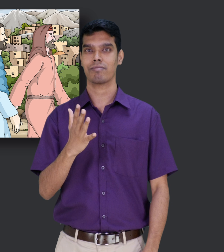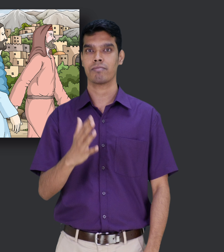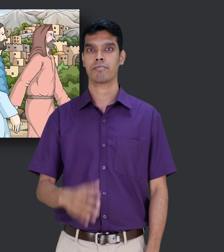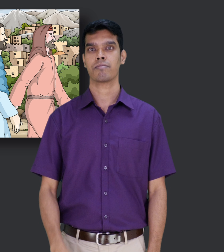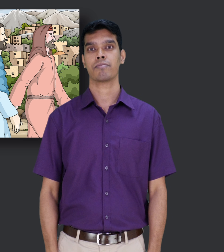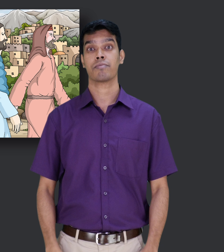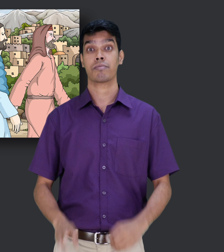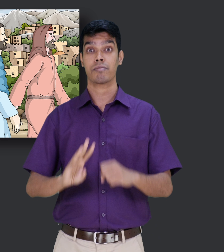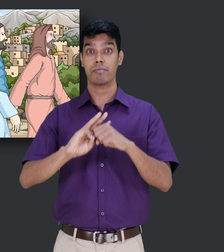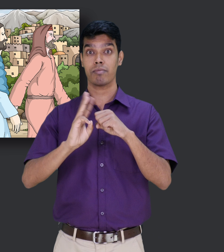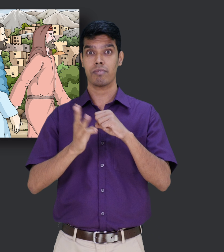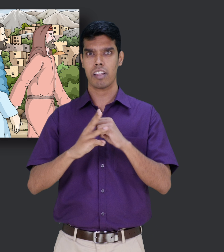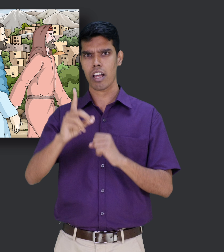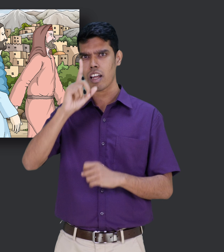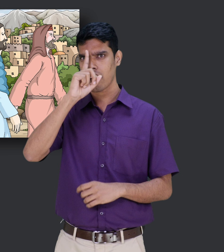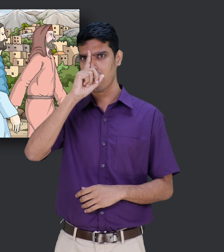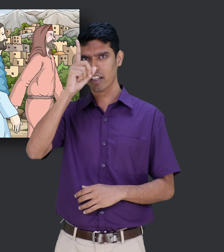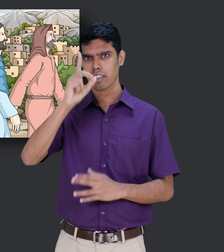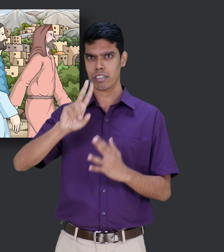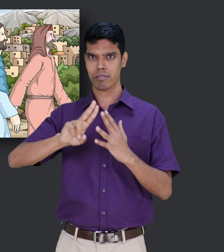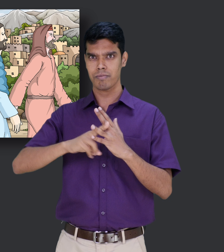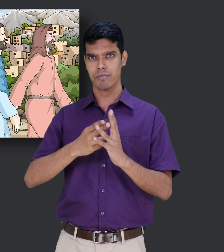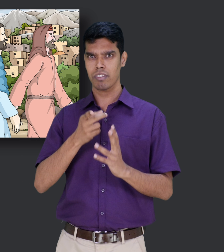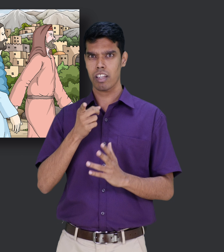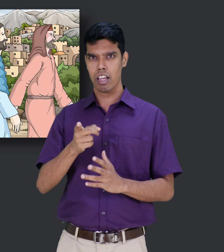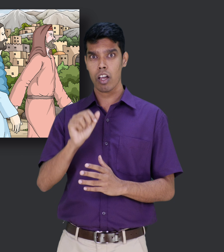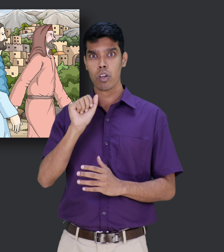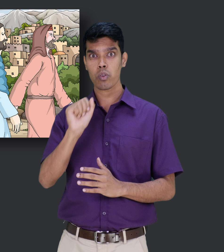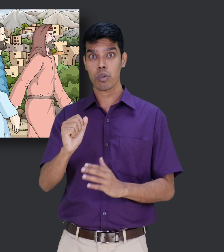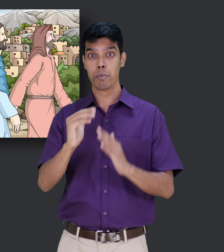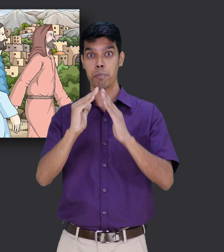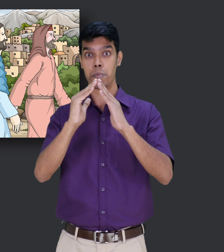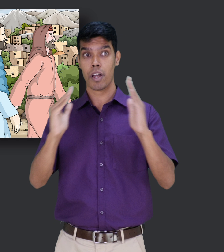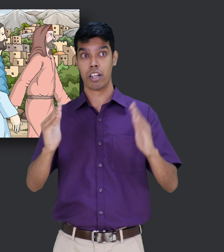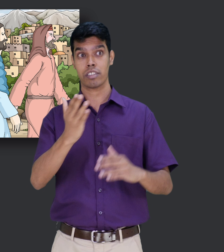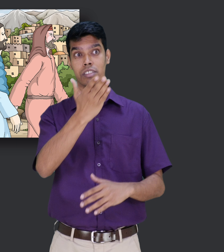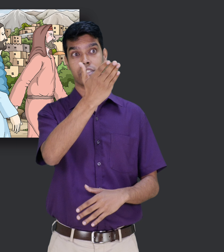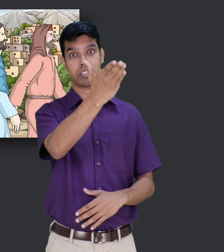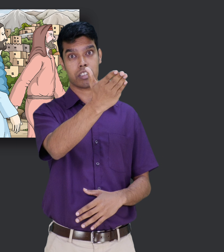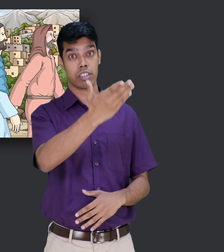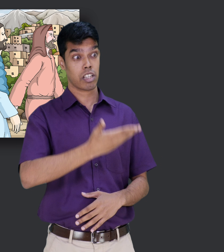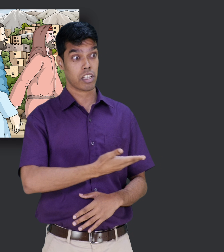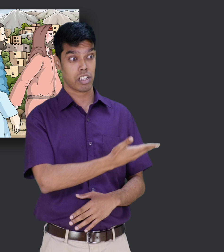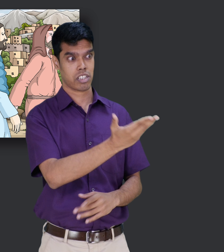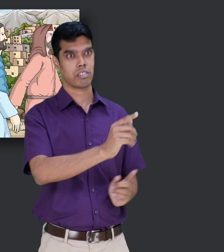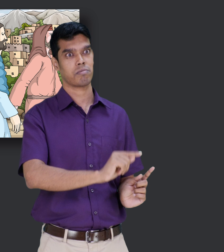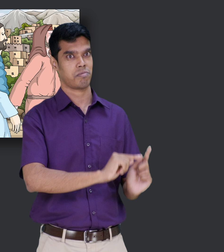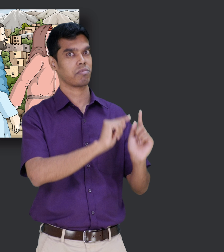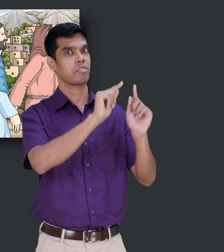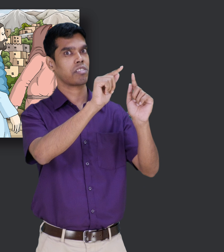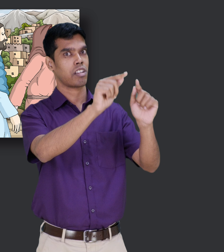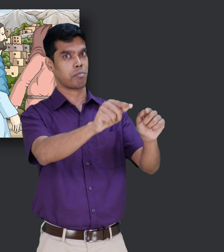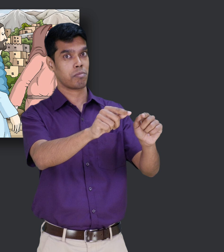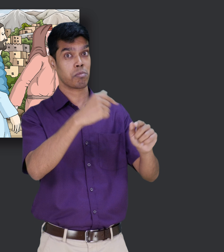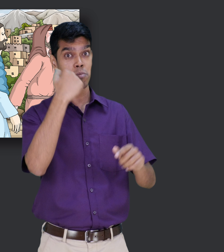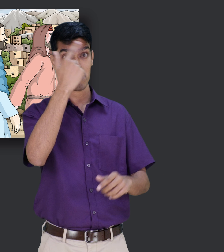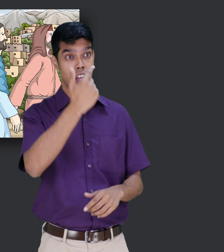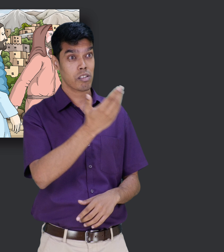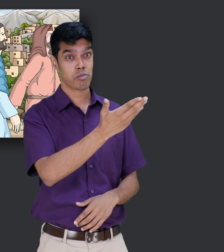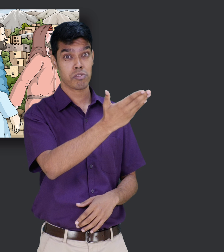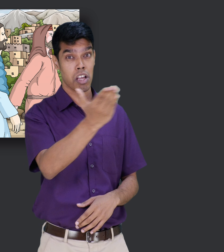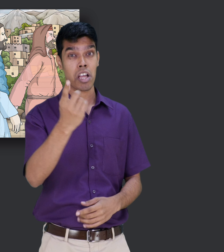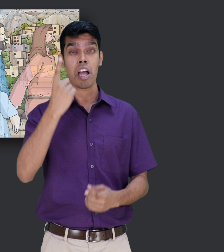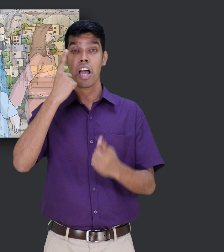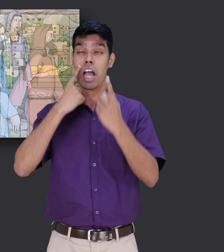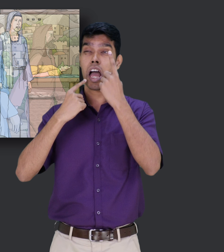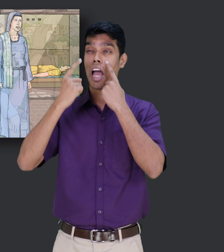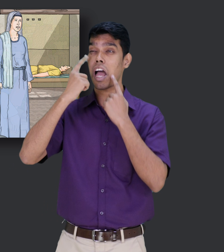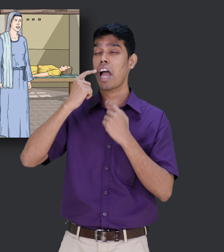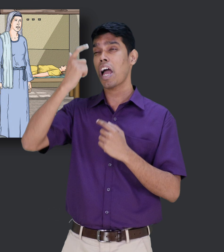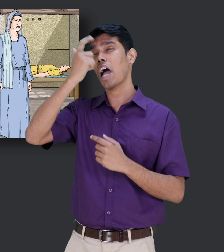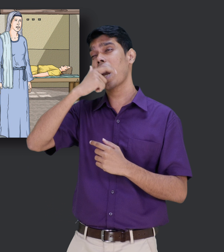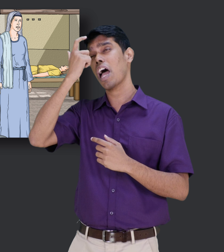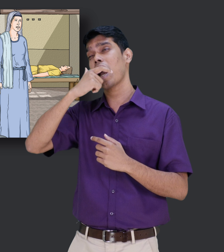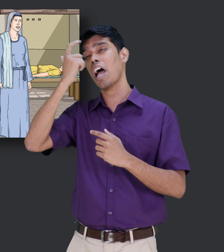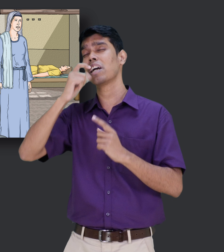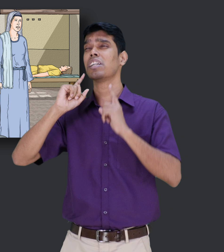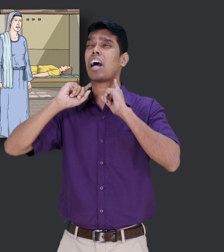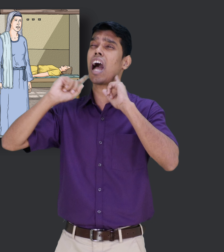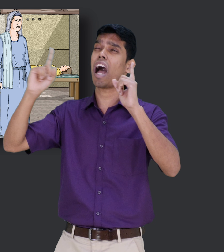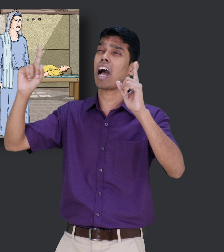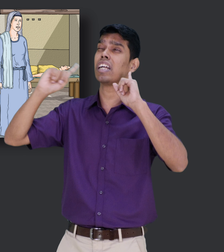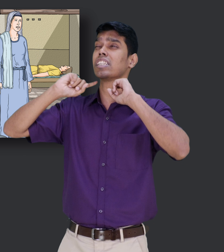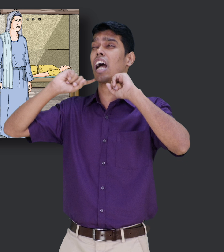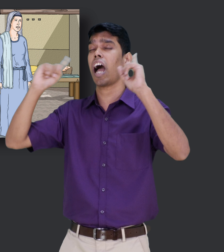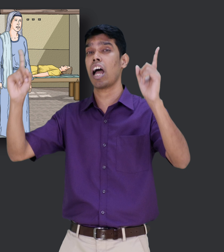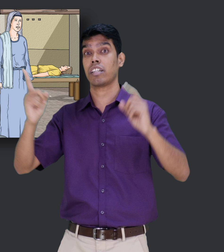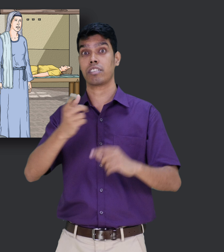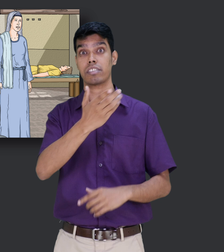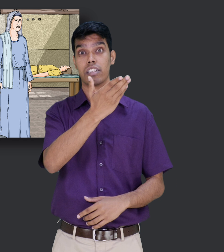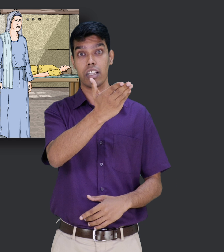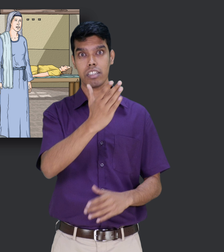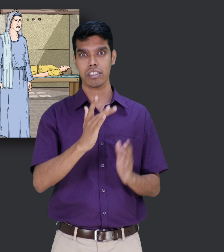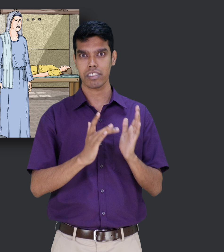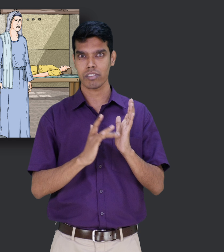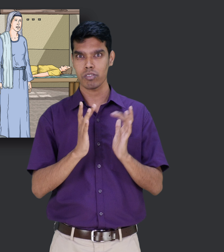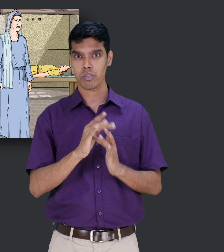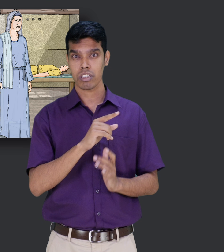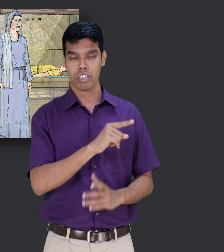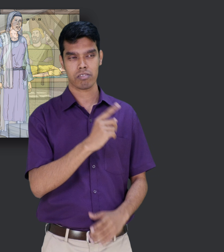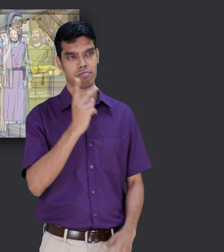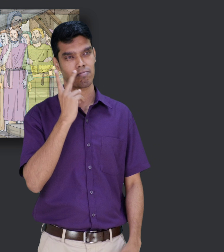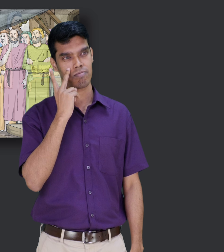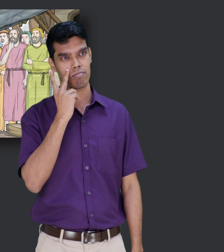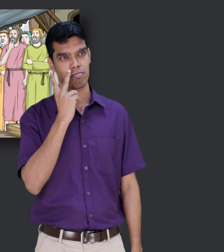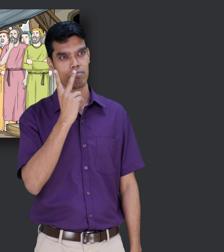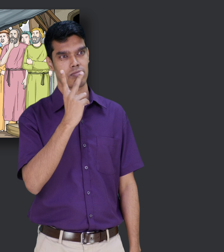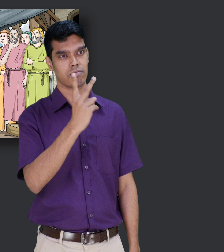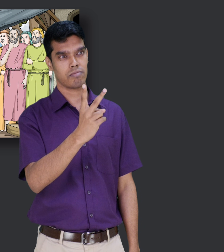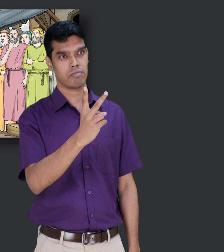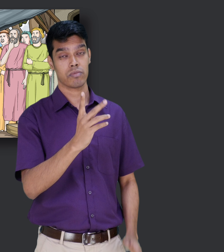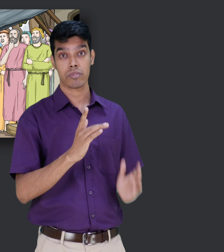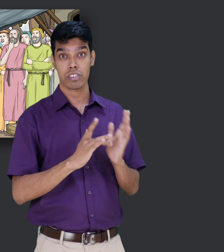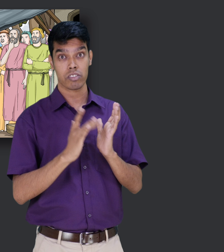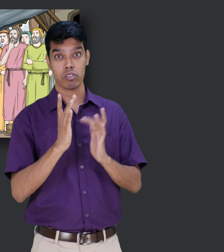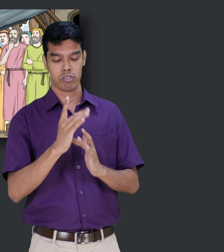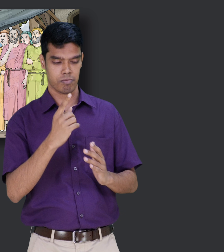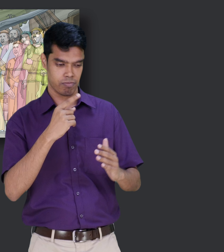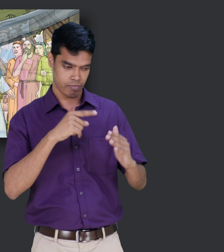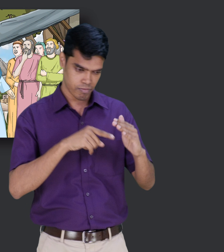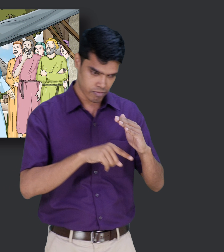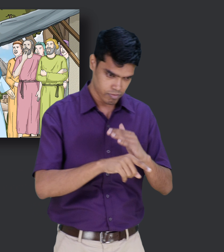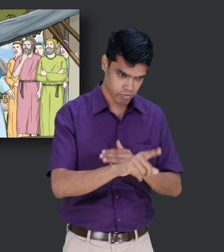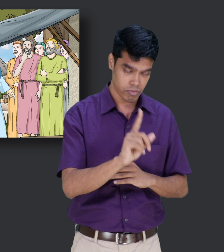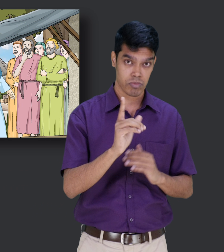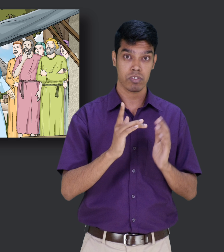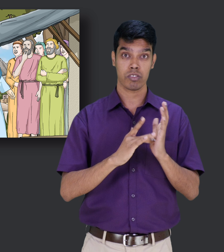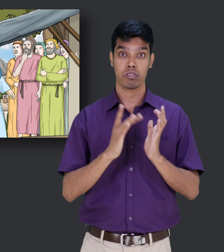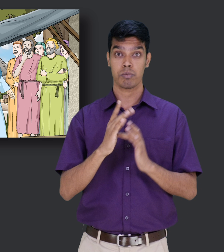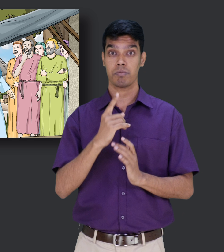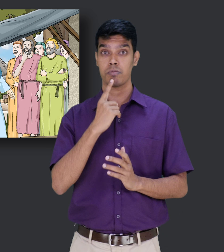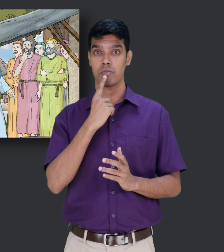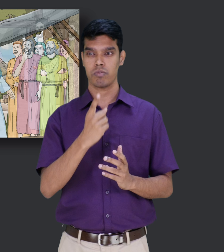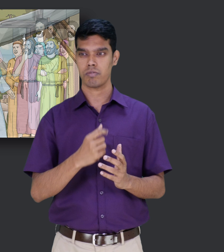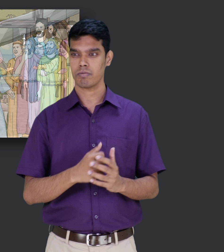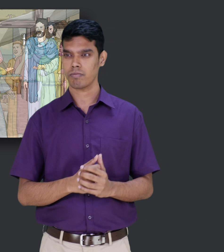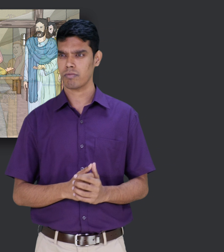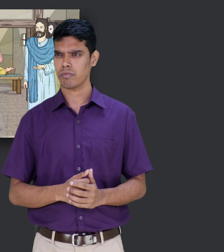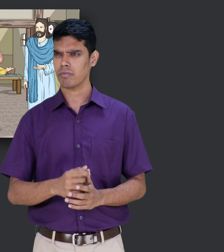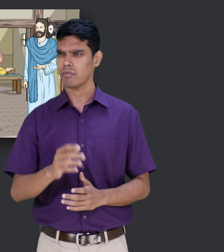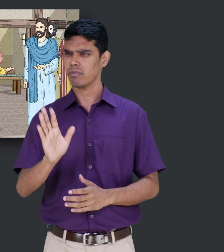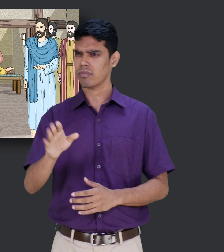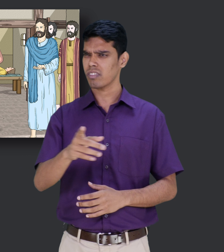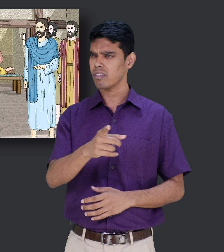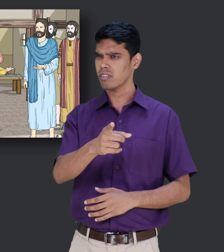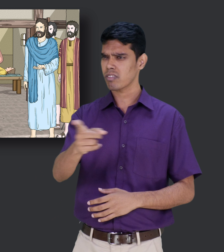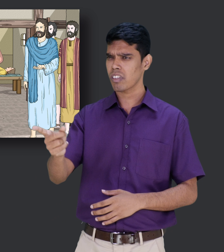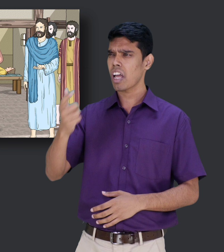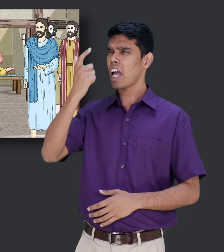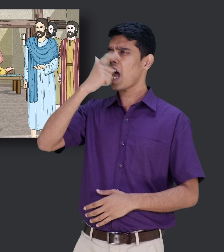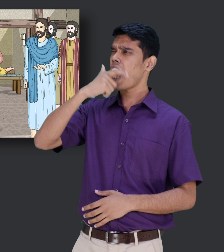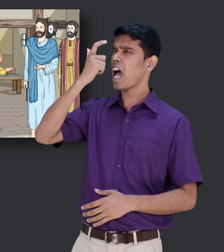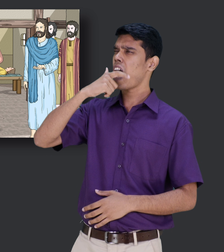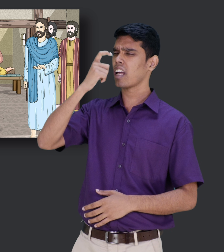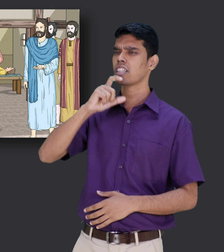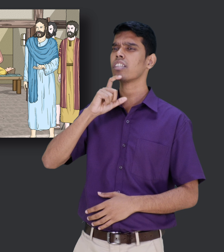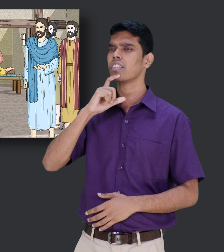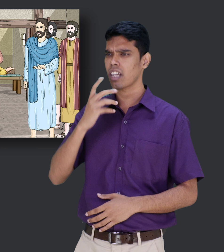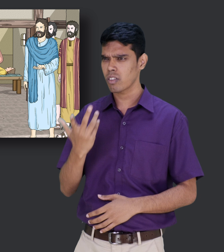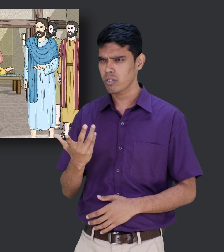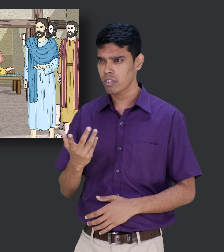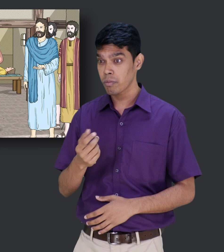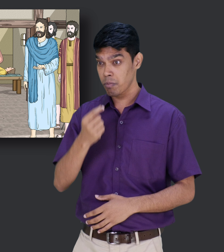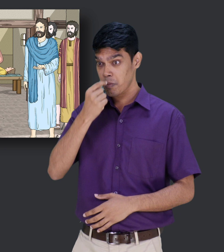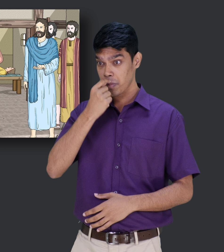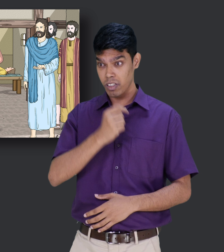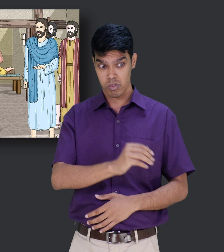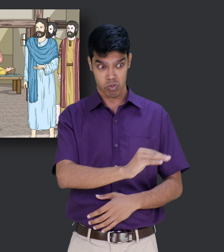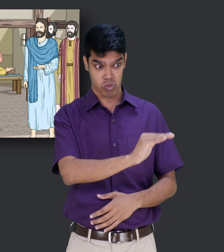When they arrived at the house of the synagogue leader, Jesus saw the commotion and the people weeping and wailing loudly.